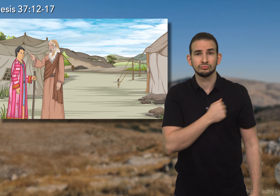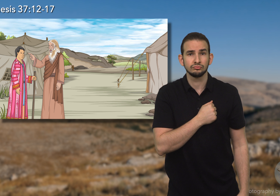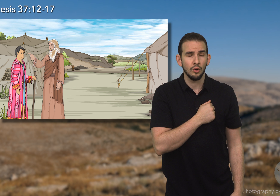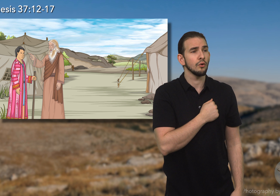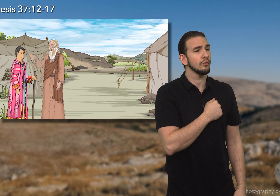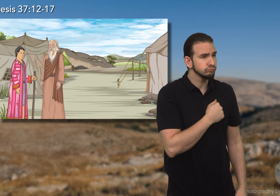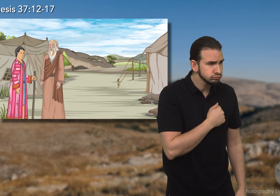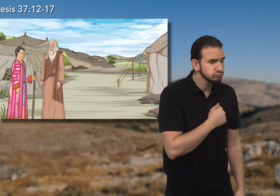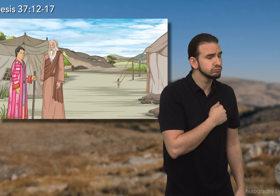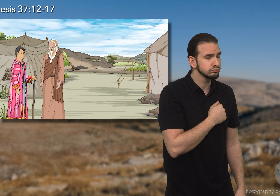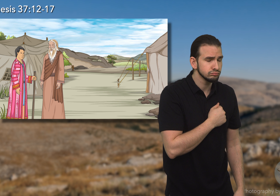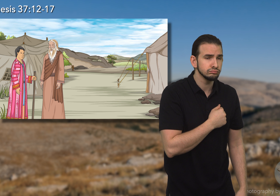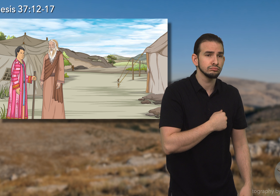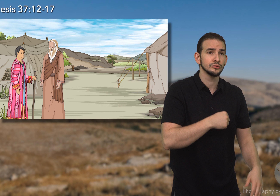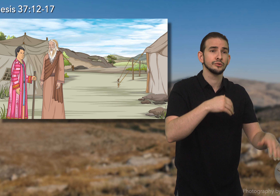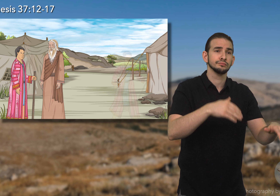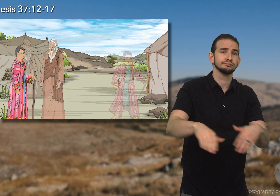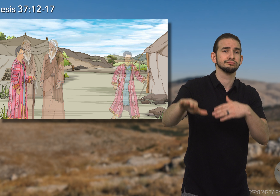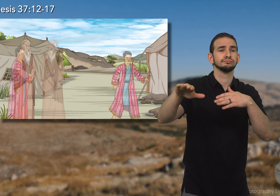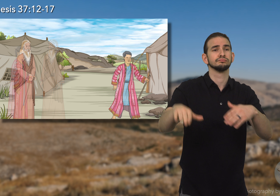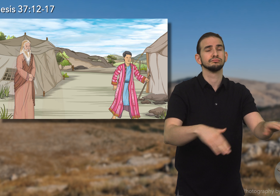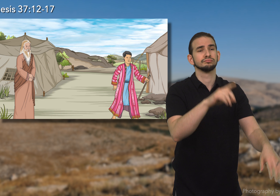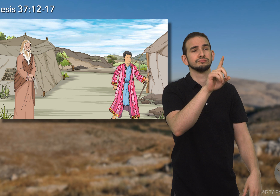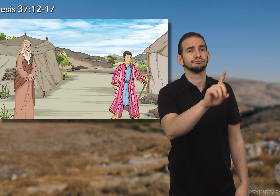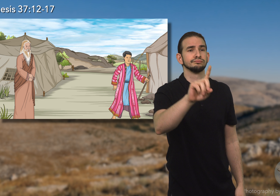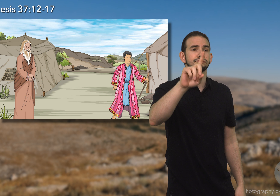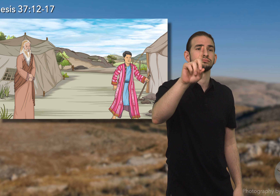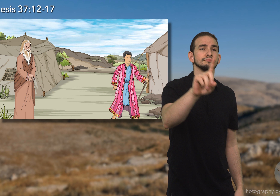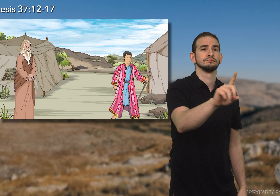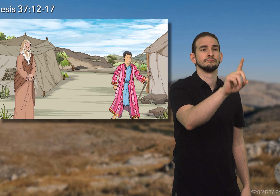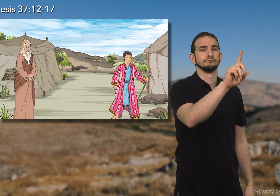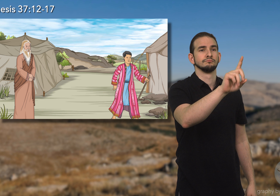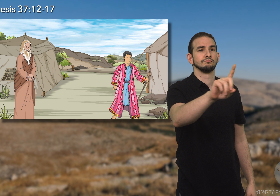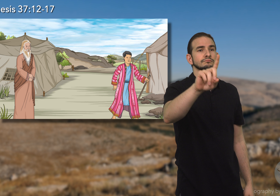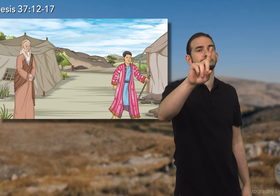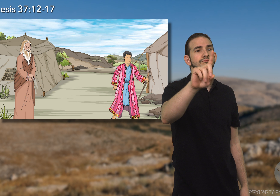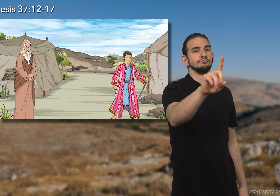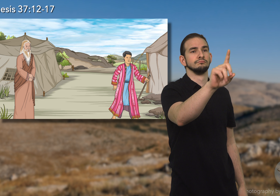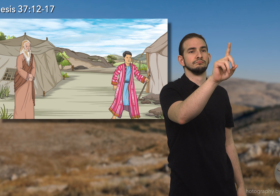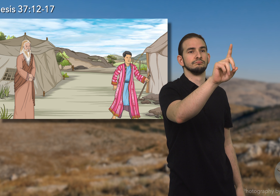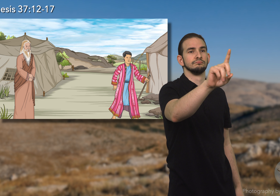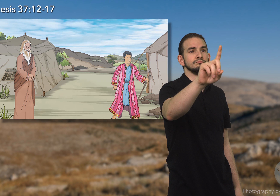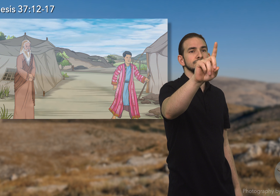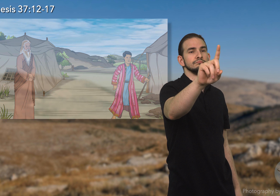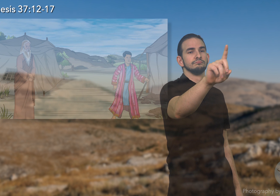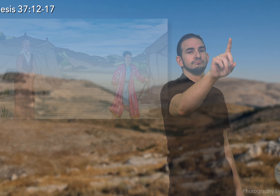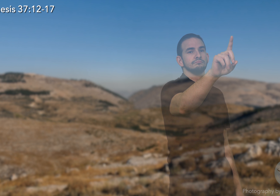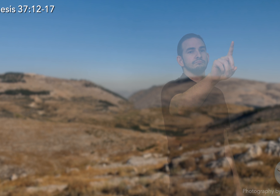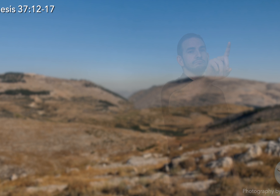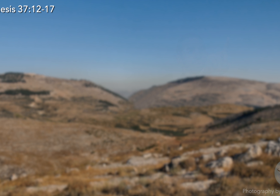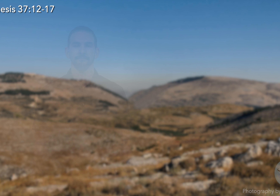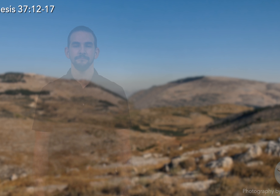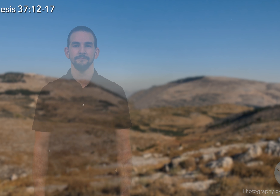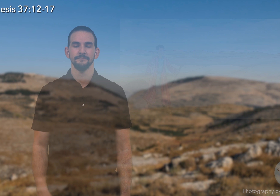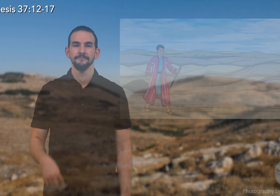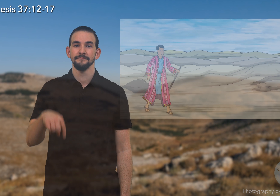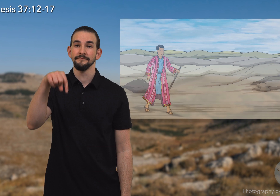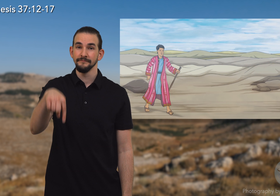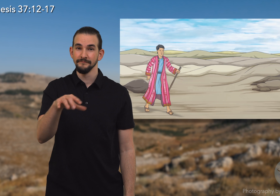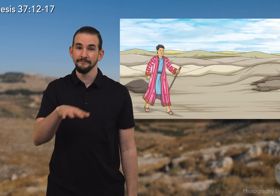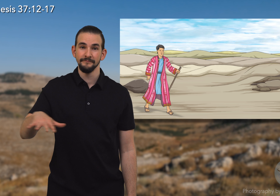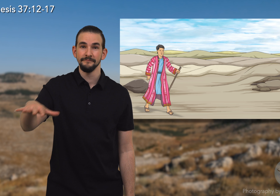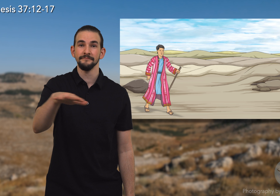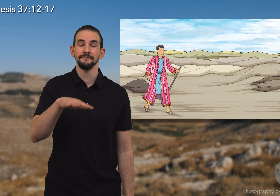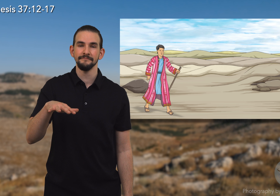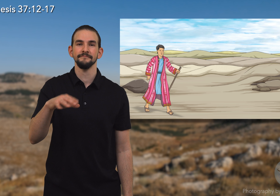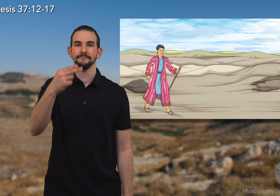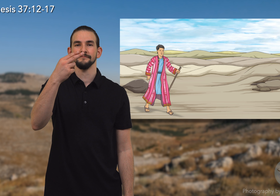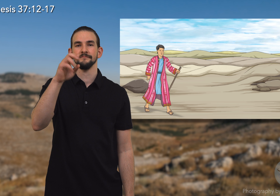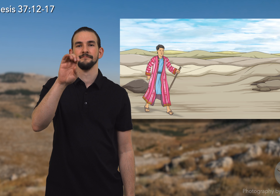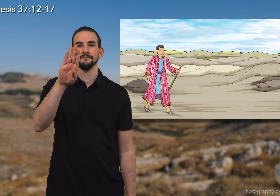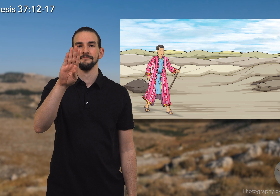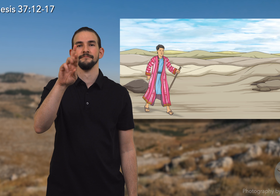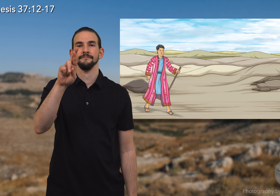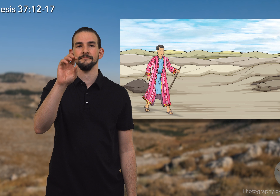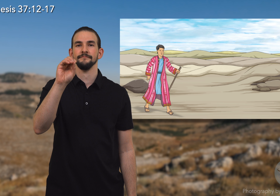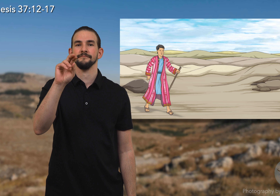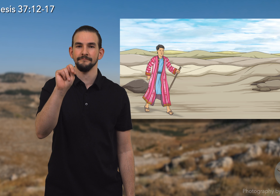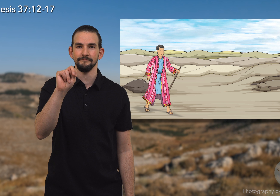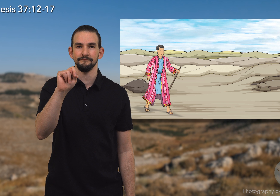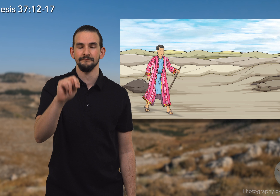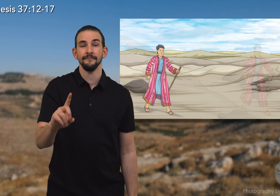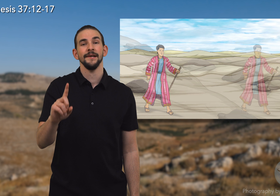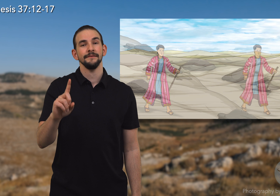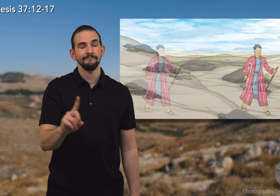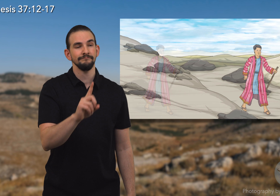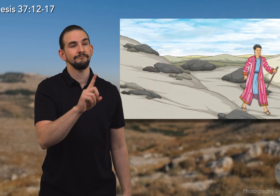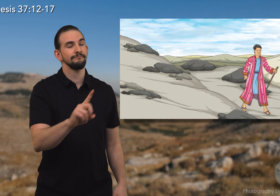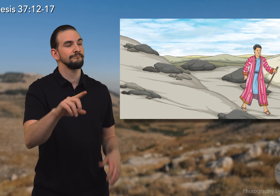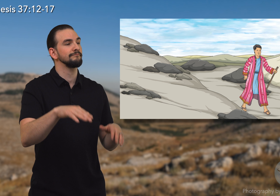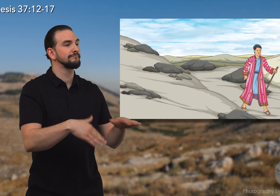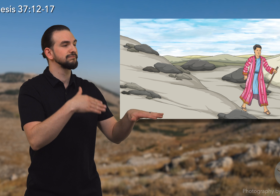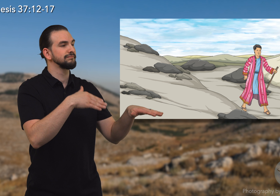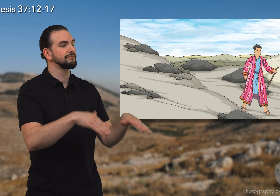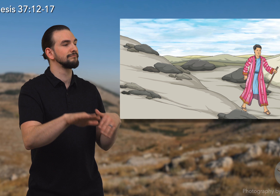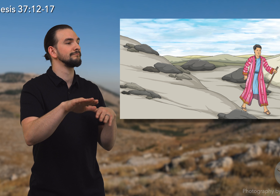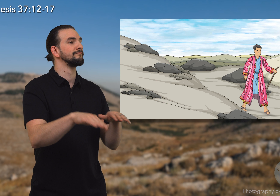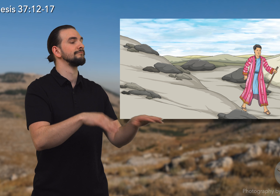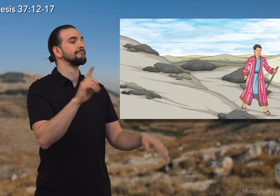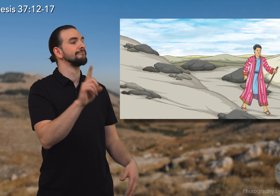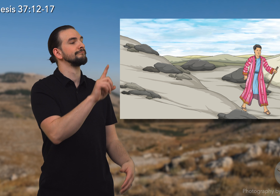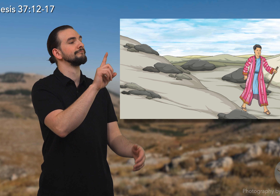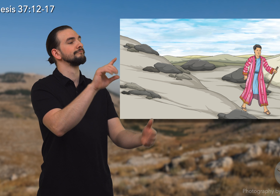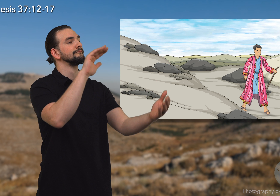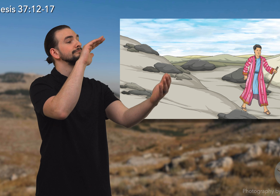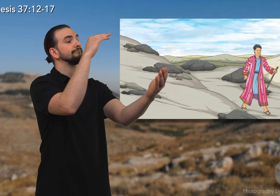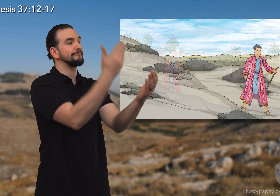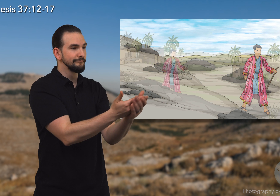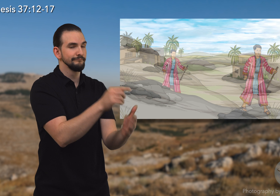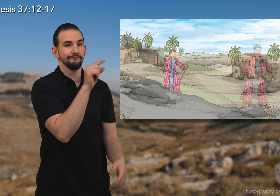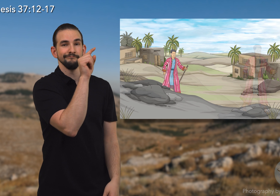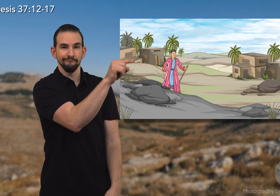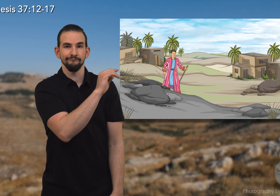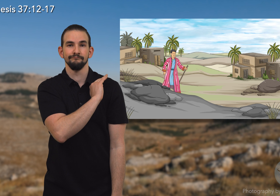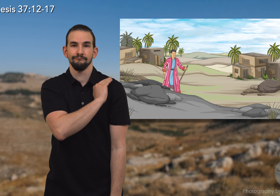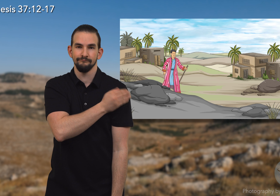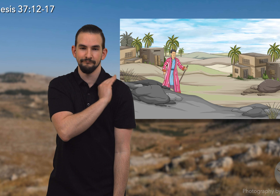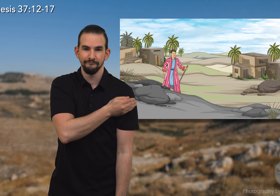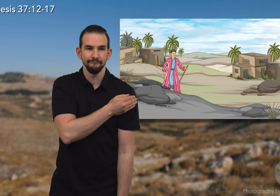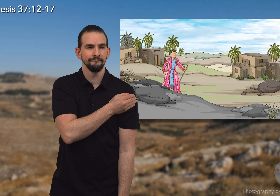So he sent him off from the Valley of Hebron.